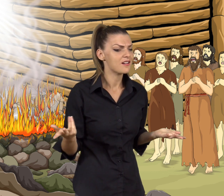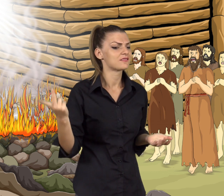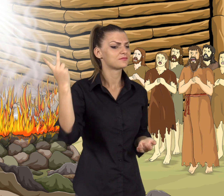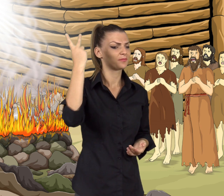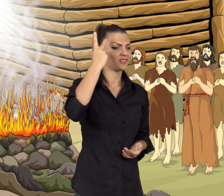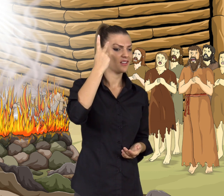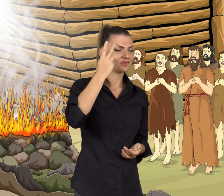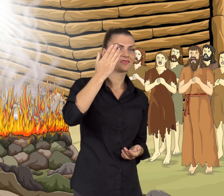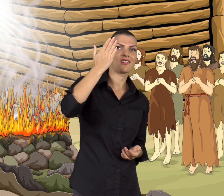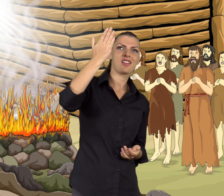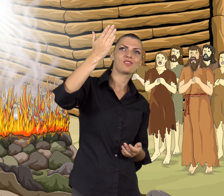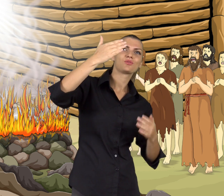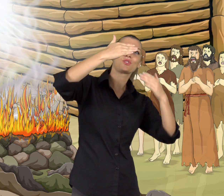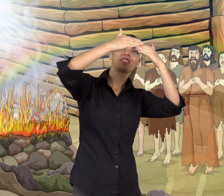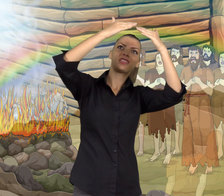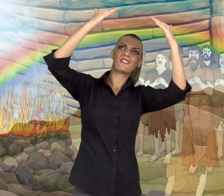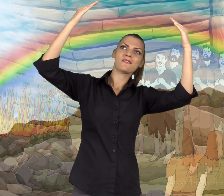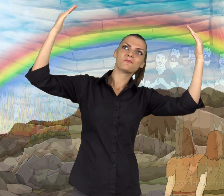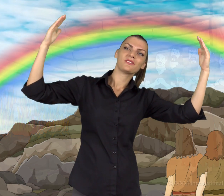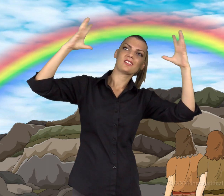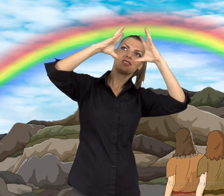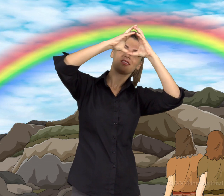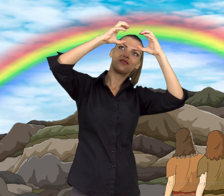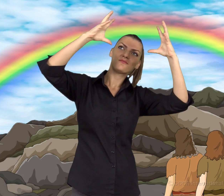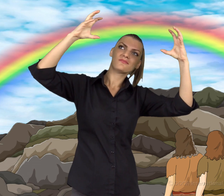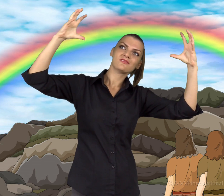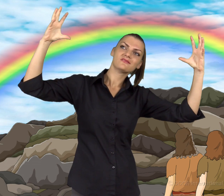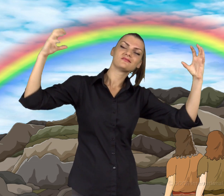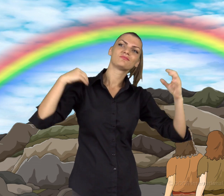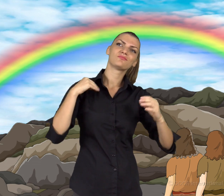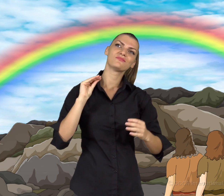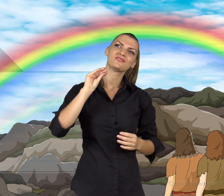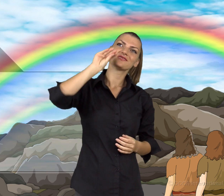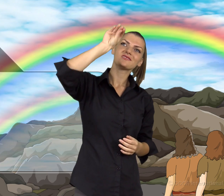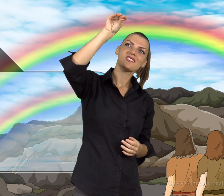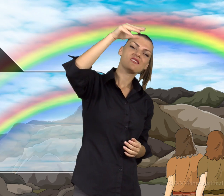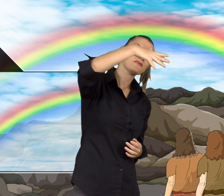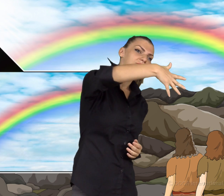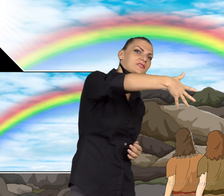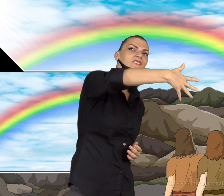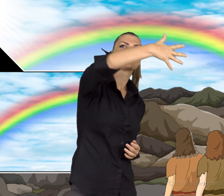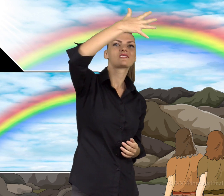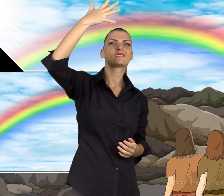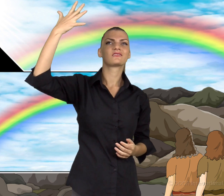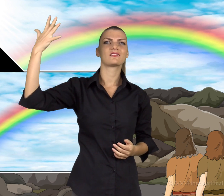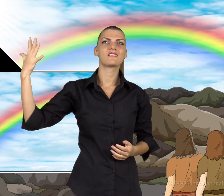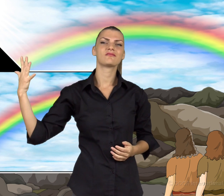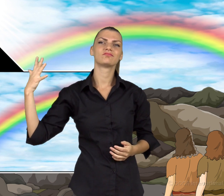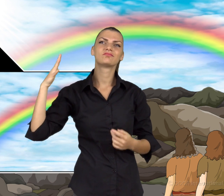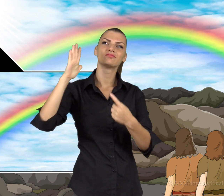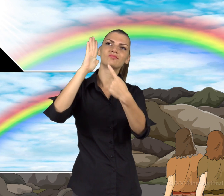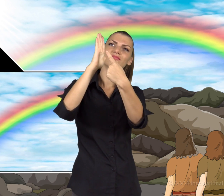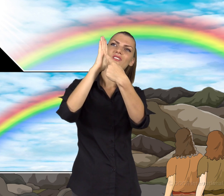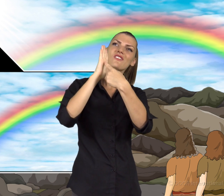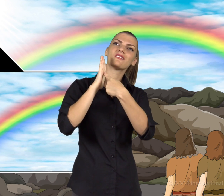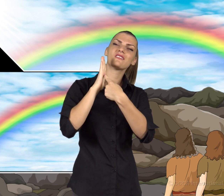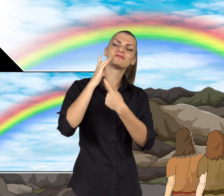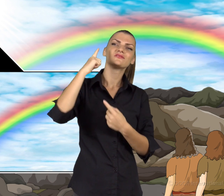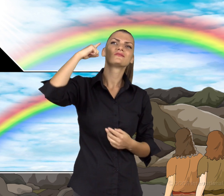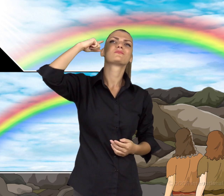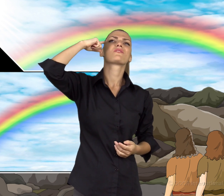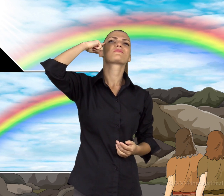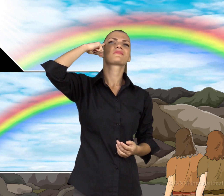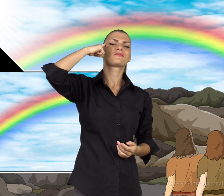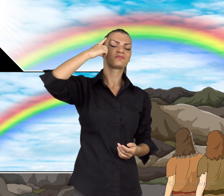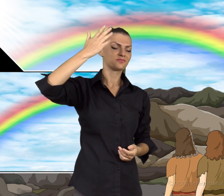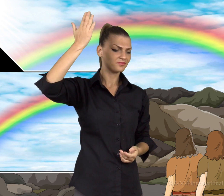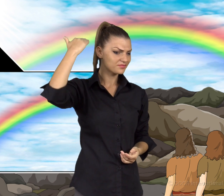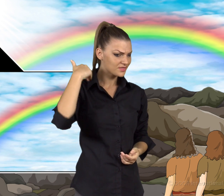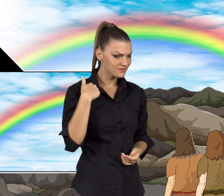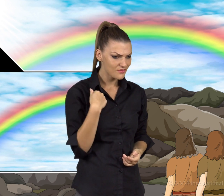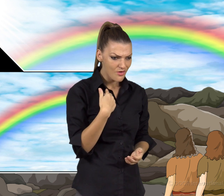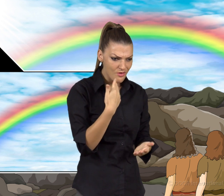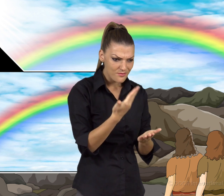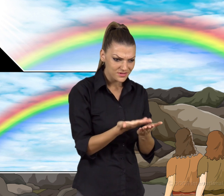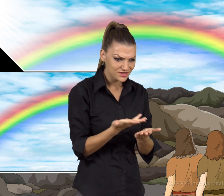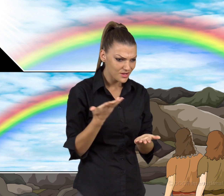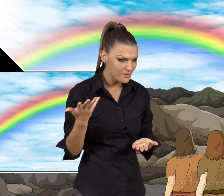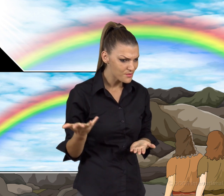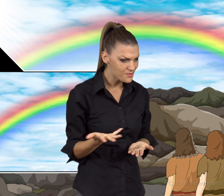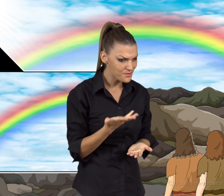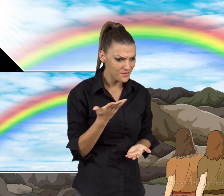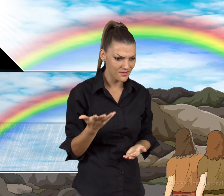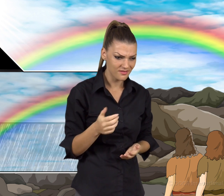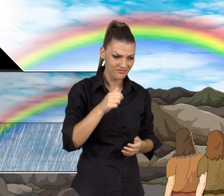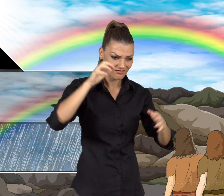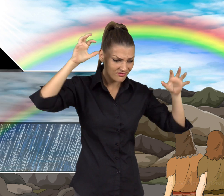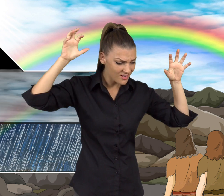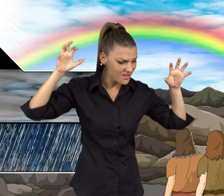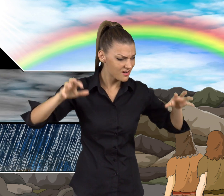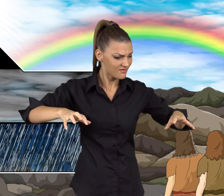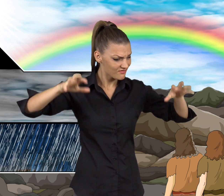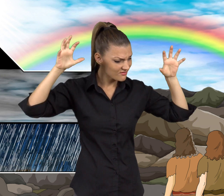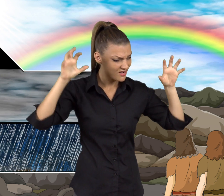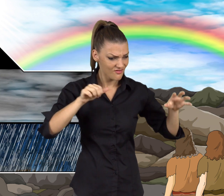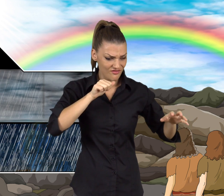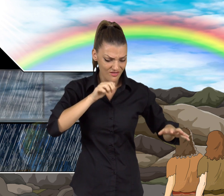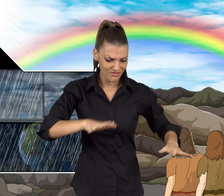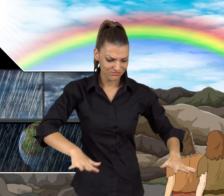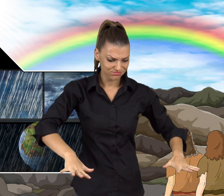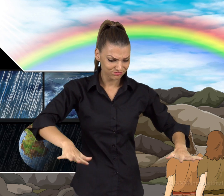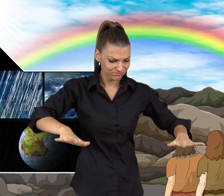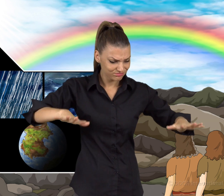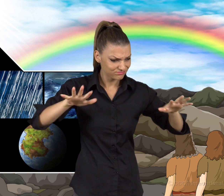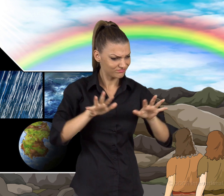And God said, “This is the sign of the covenant I am making between Me and you and every living creature with you, a covenant for all generations to come: I have set My rainbow in the clouds, and it will be a sign of the covenant between Me and the earth. Whenever I form clouds over the earth and the rainbow appears in the clouds, I will remember My covenant between Me and you and every living creature of every kind.